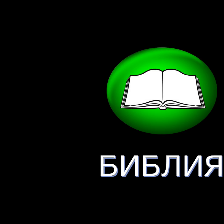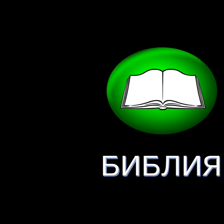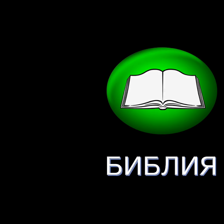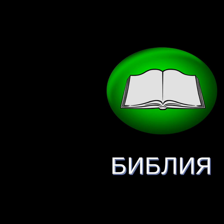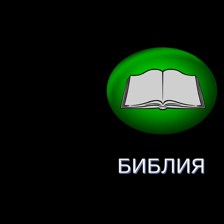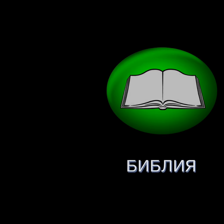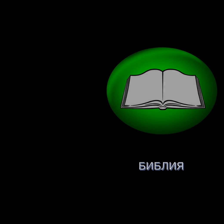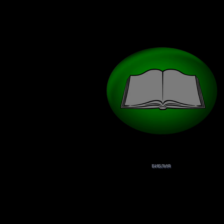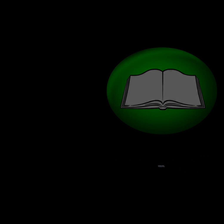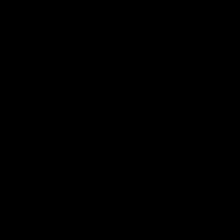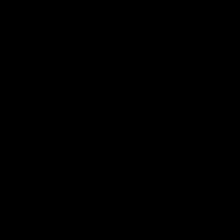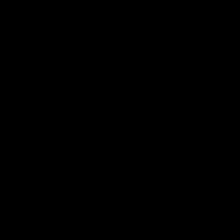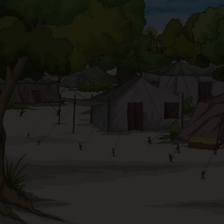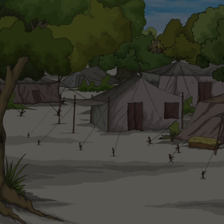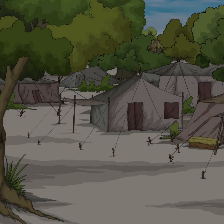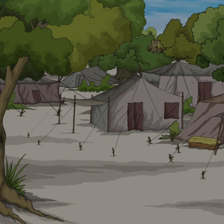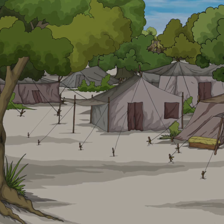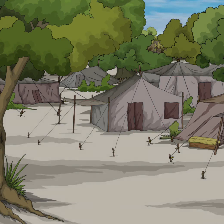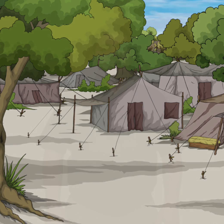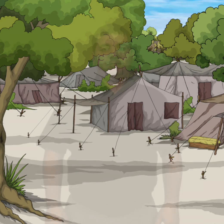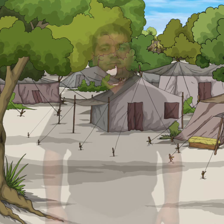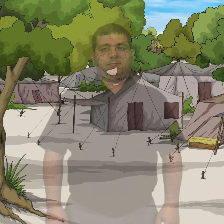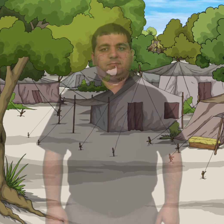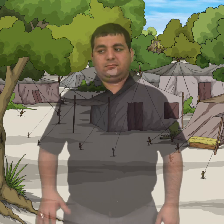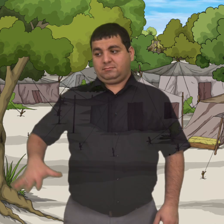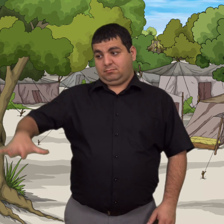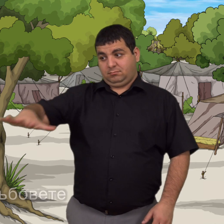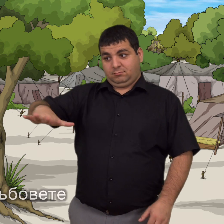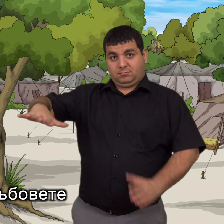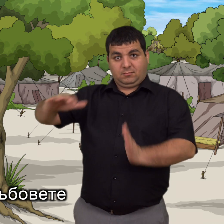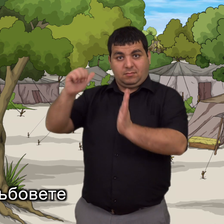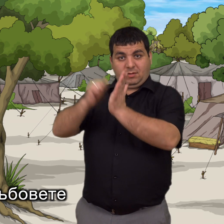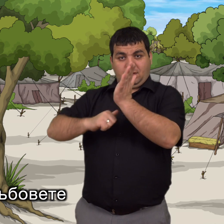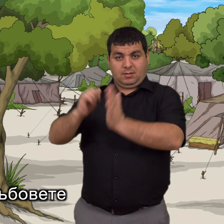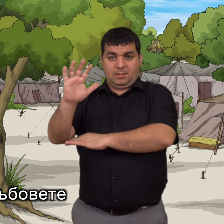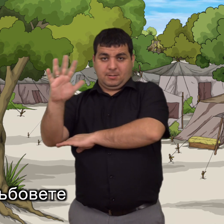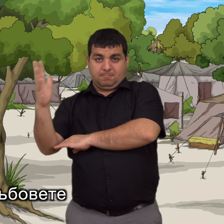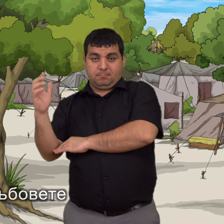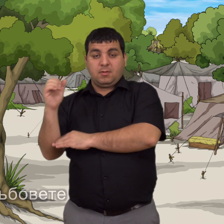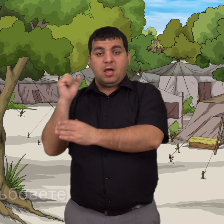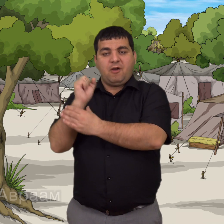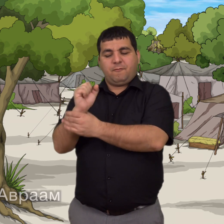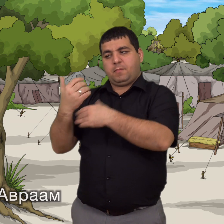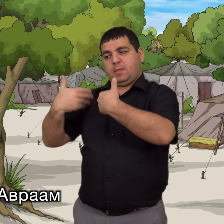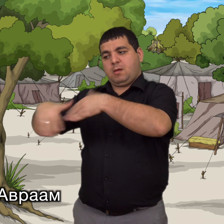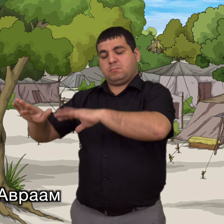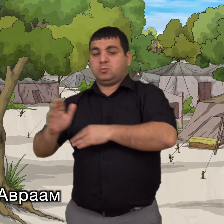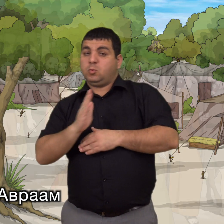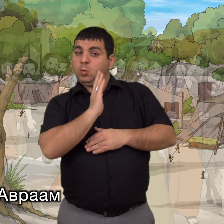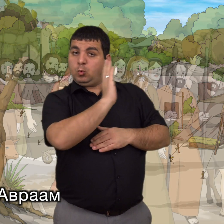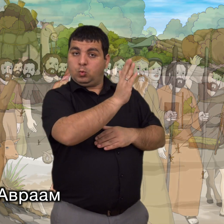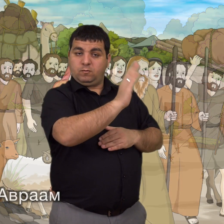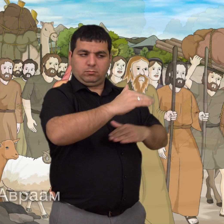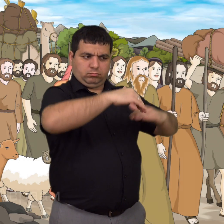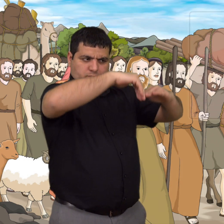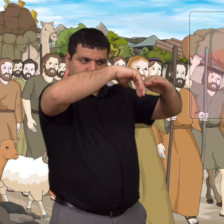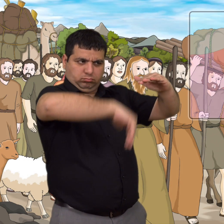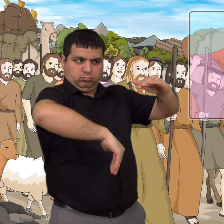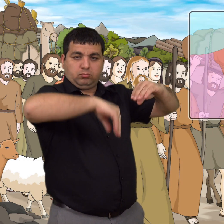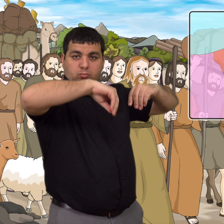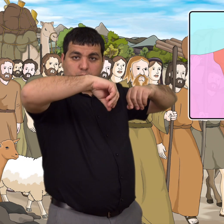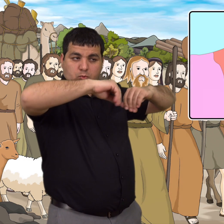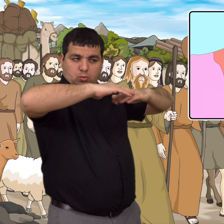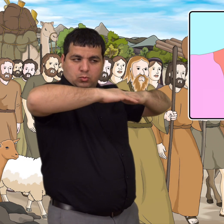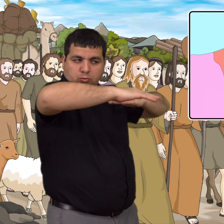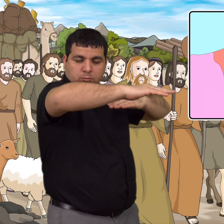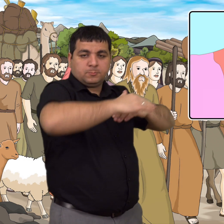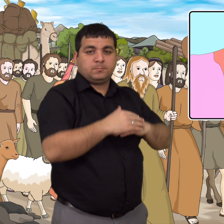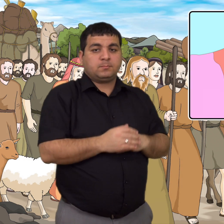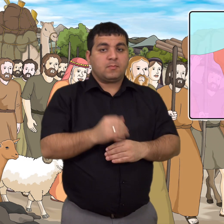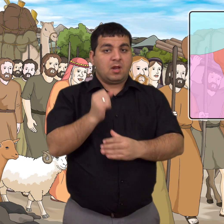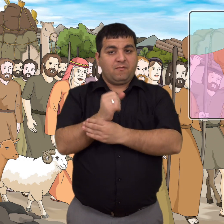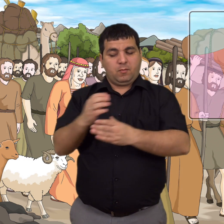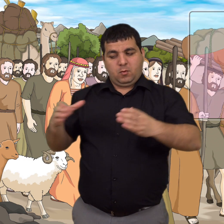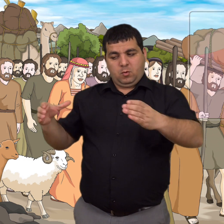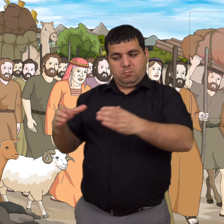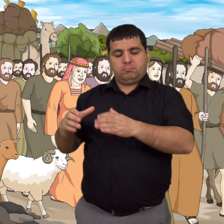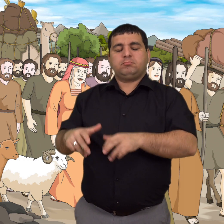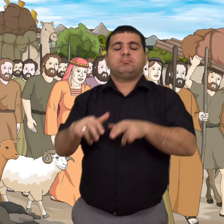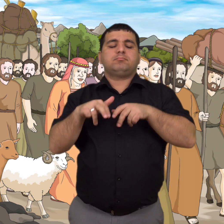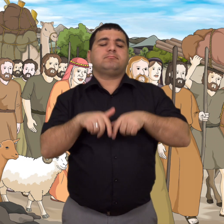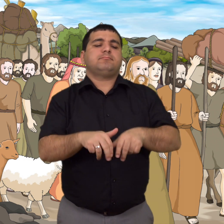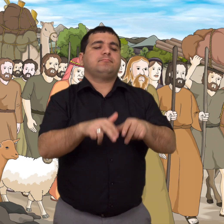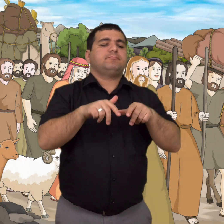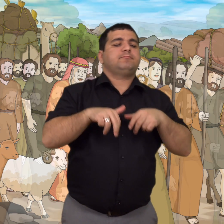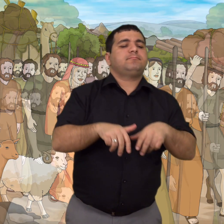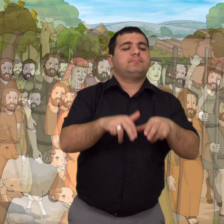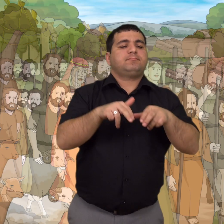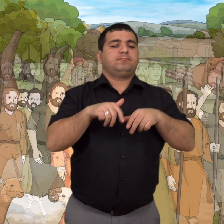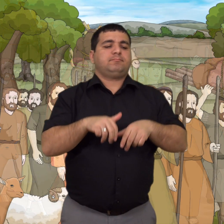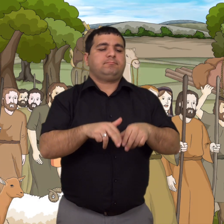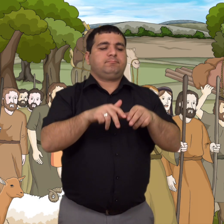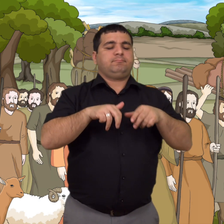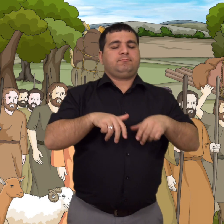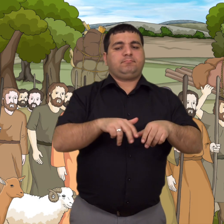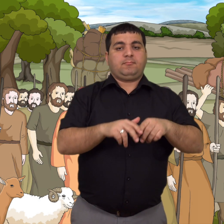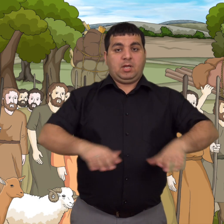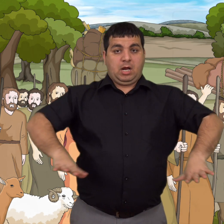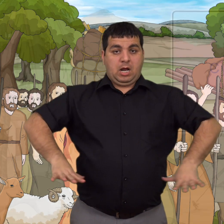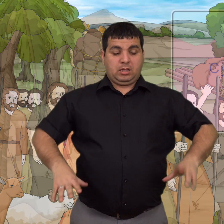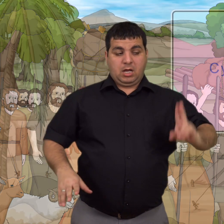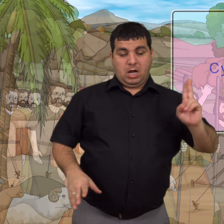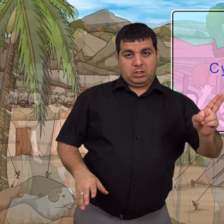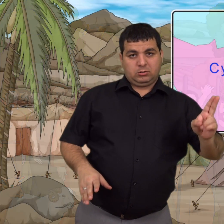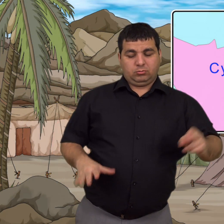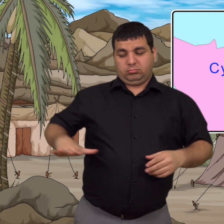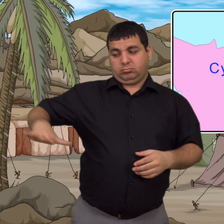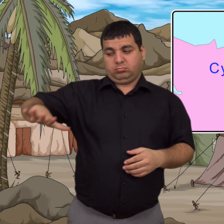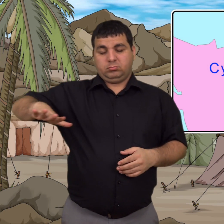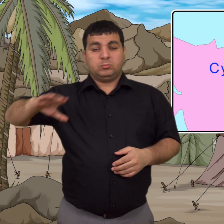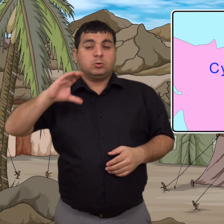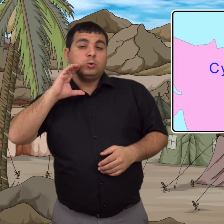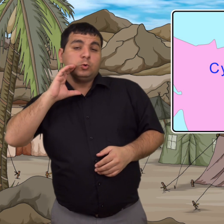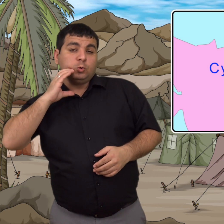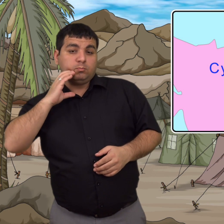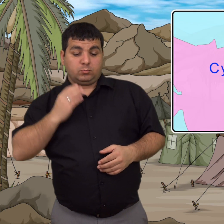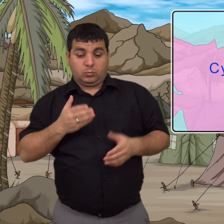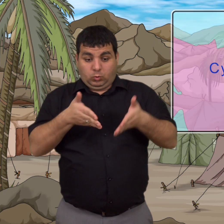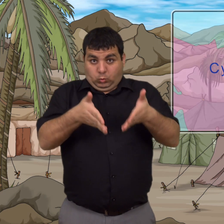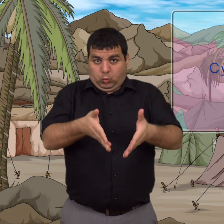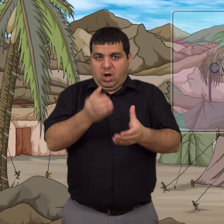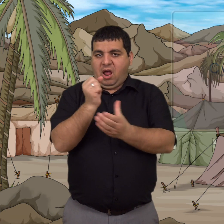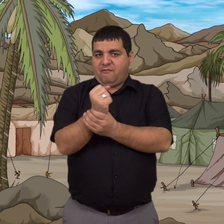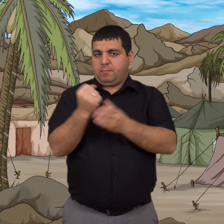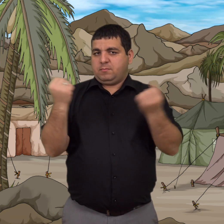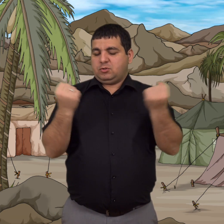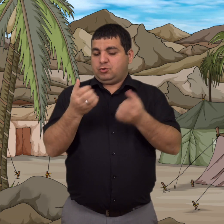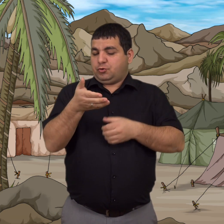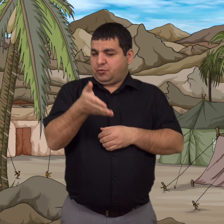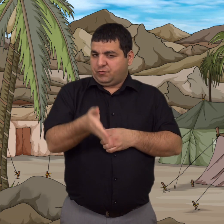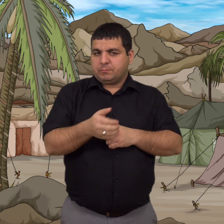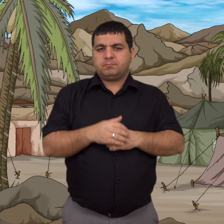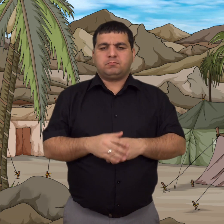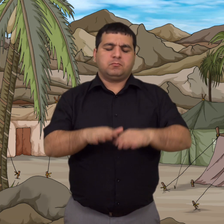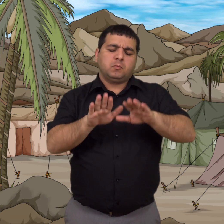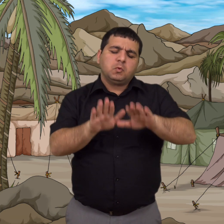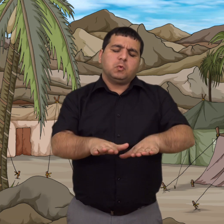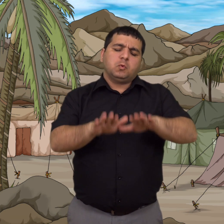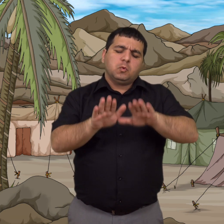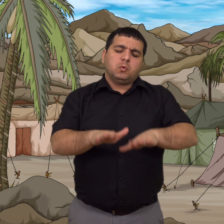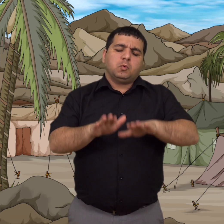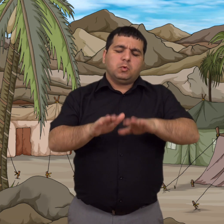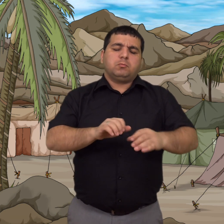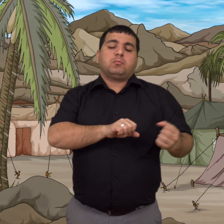Now Abraham journeyed from there to the region of the Negev and settled between Kadesh and Shur.